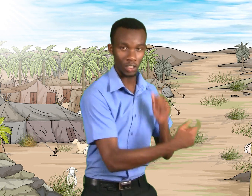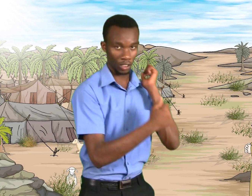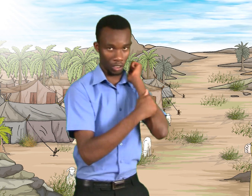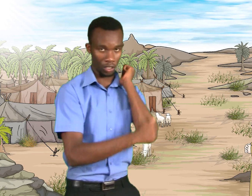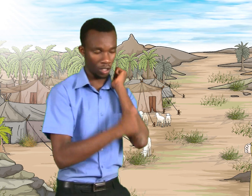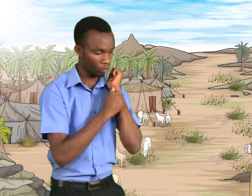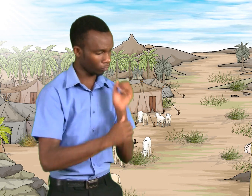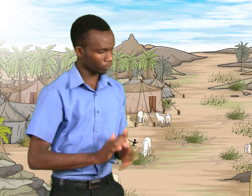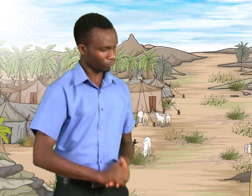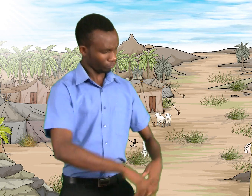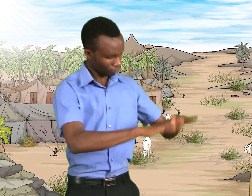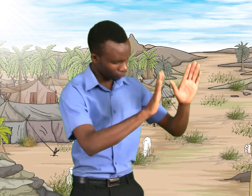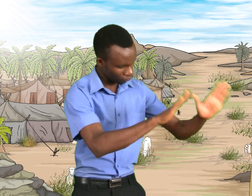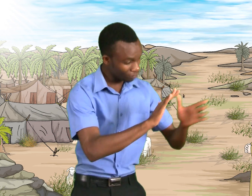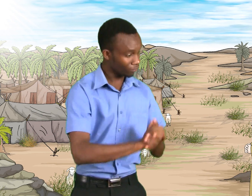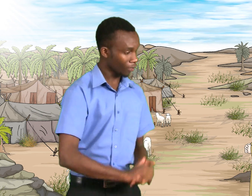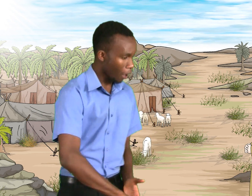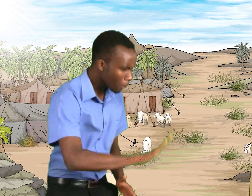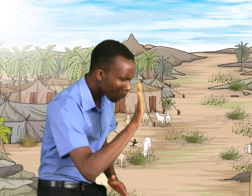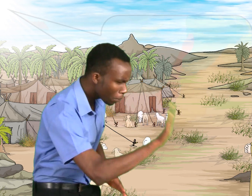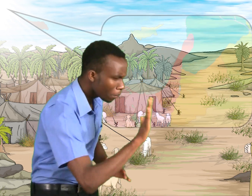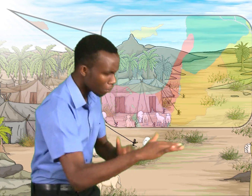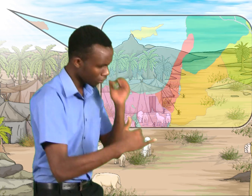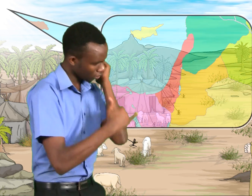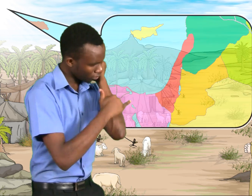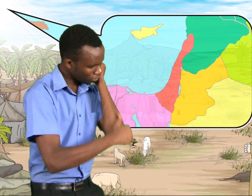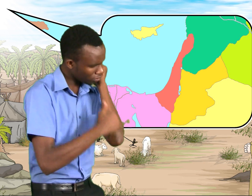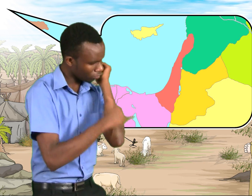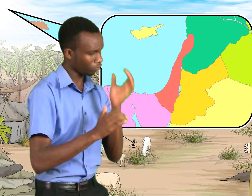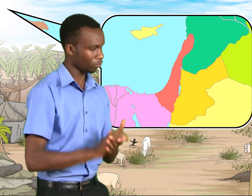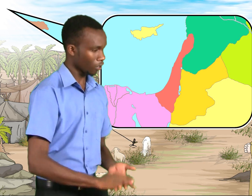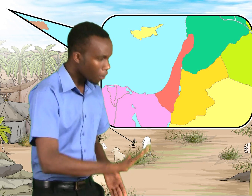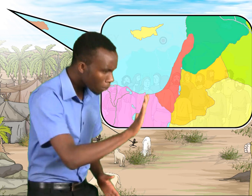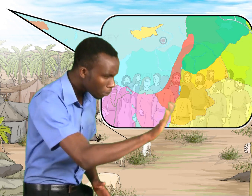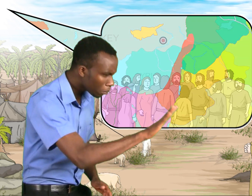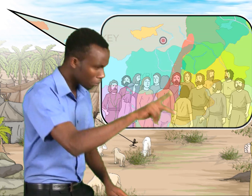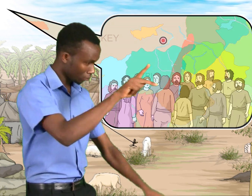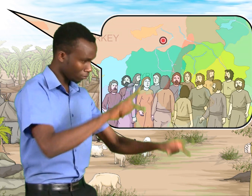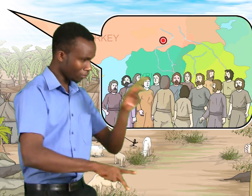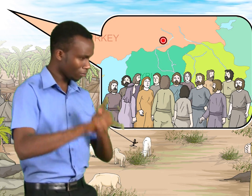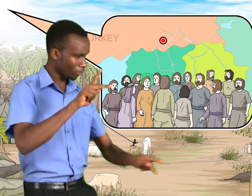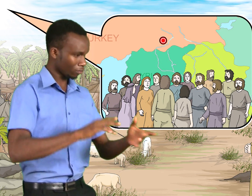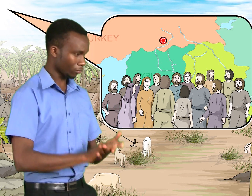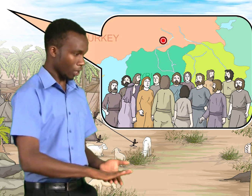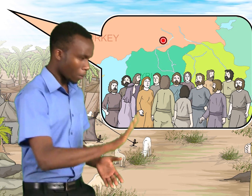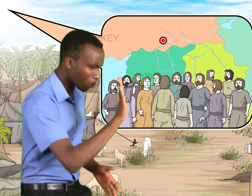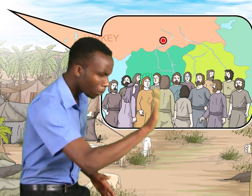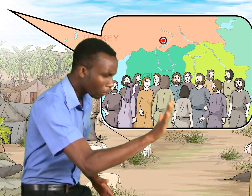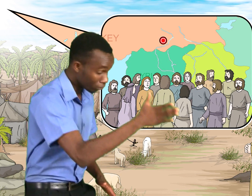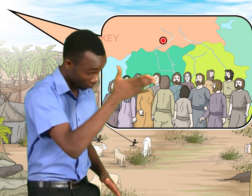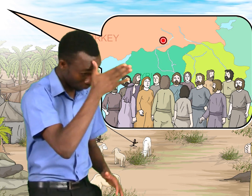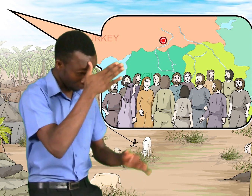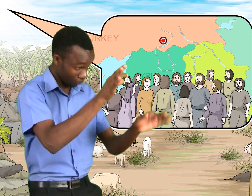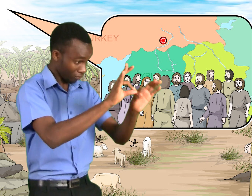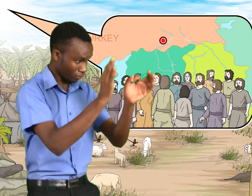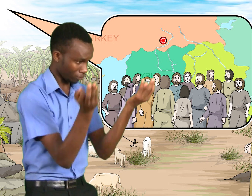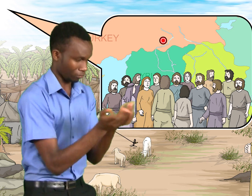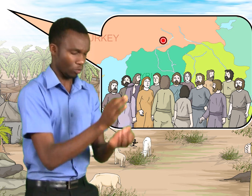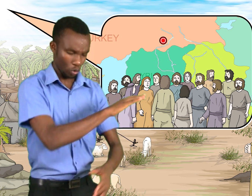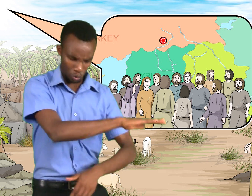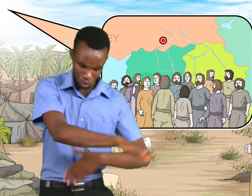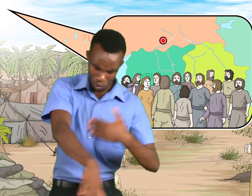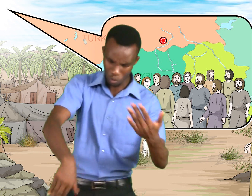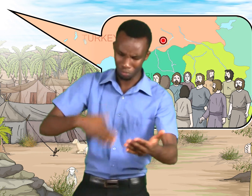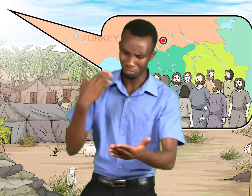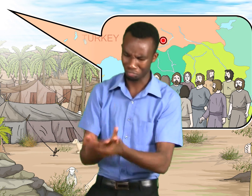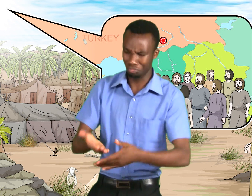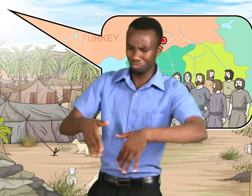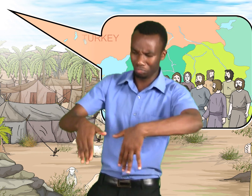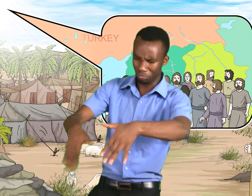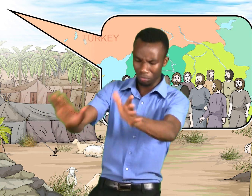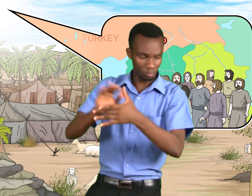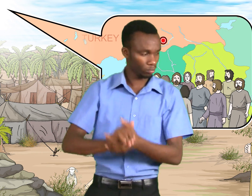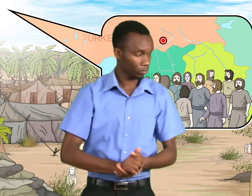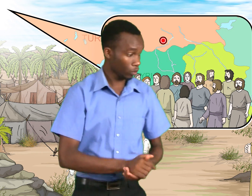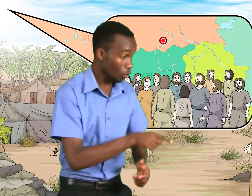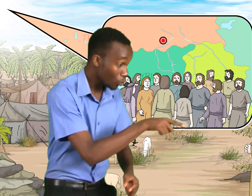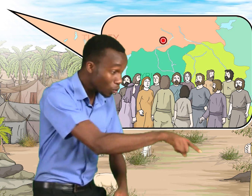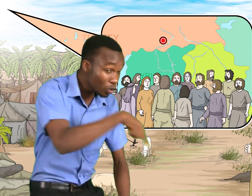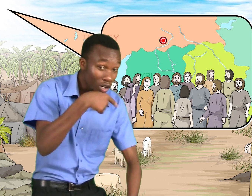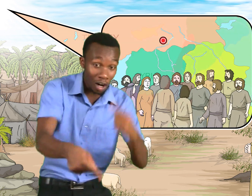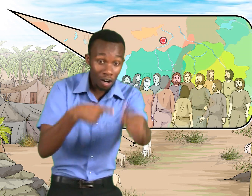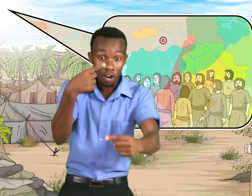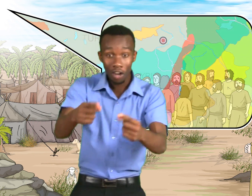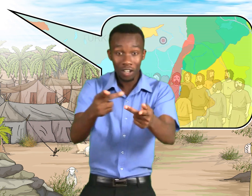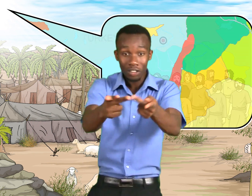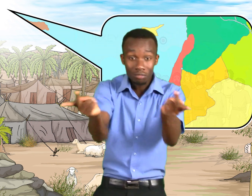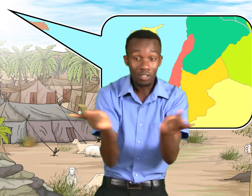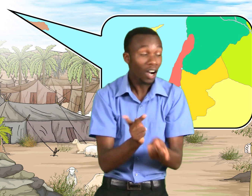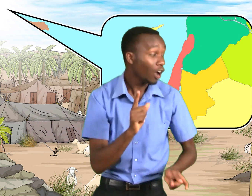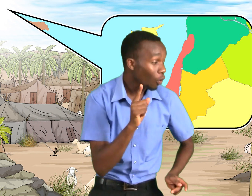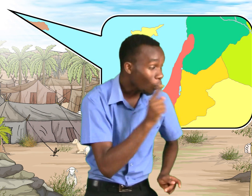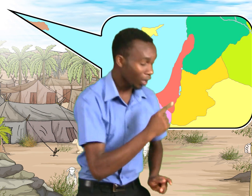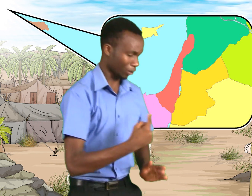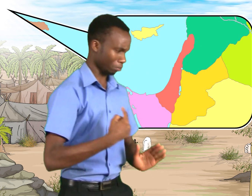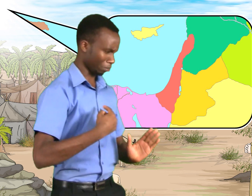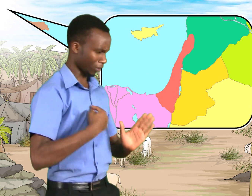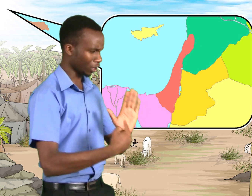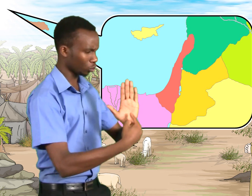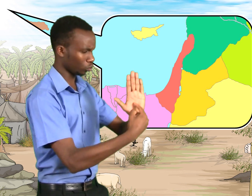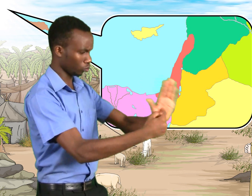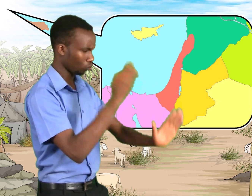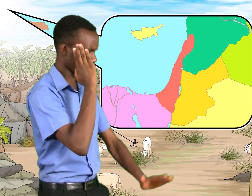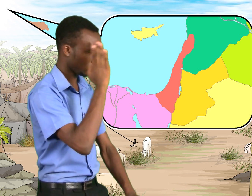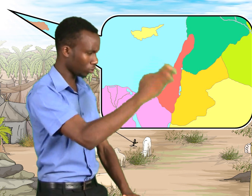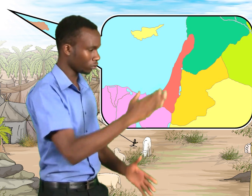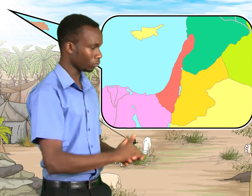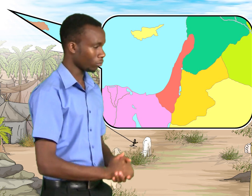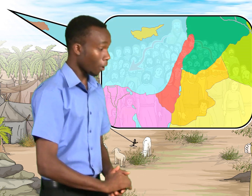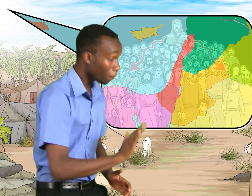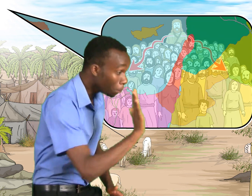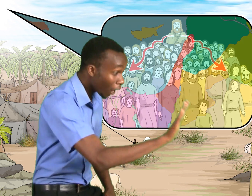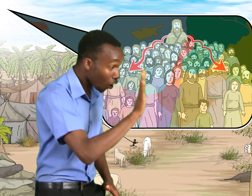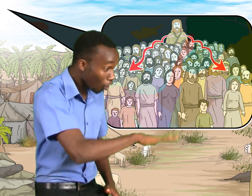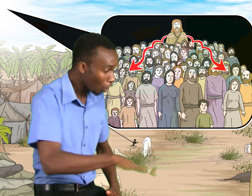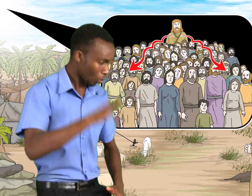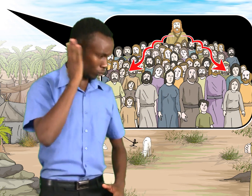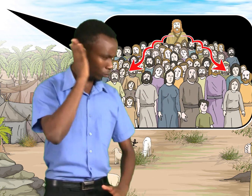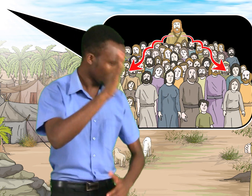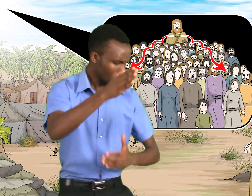Then the LORD said to Abram, “Leave your country, your kindred, and your father’s household, and go to the land I will show you.